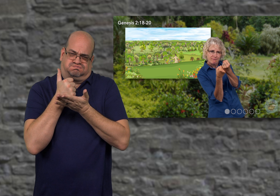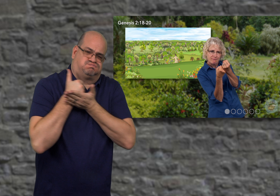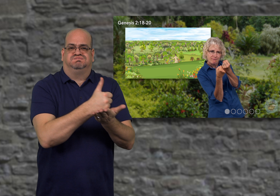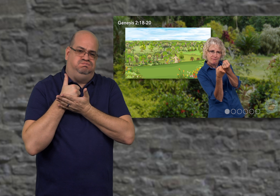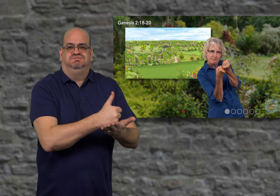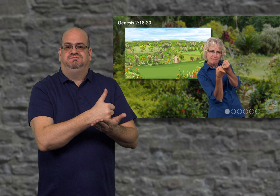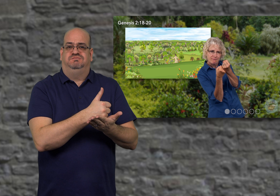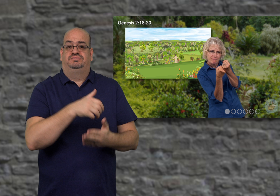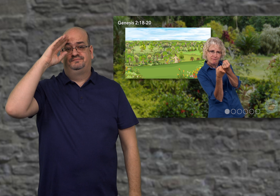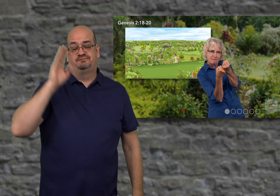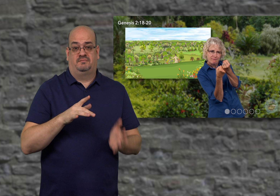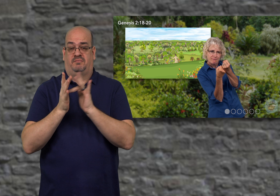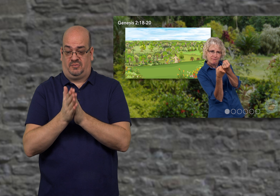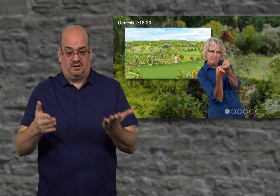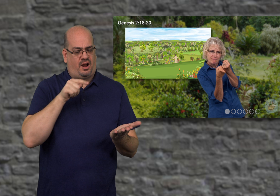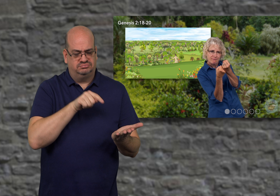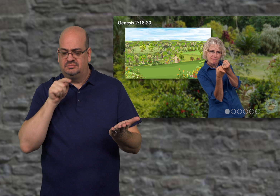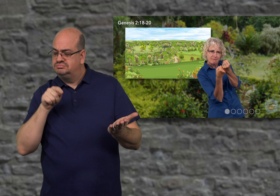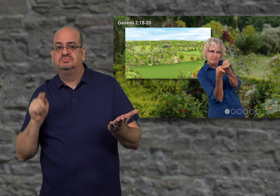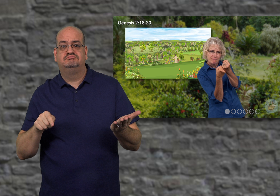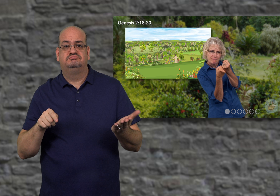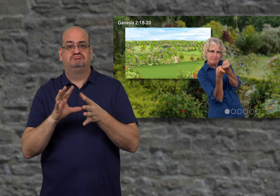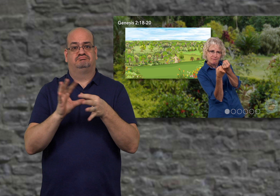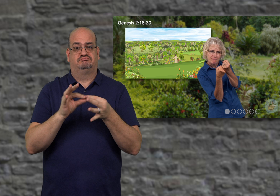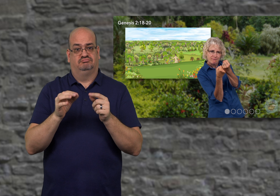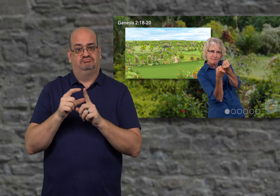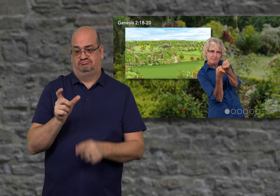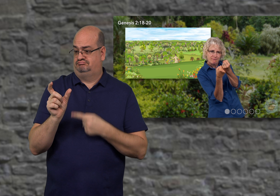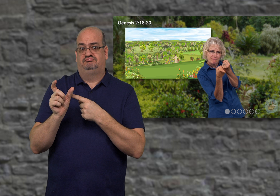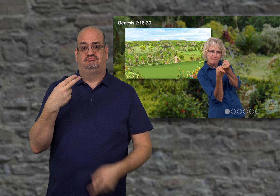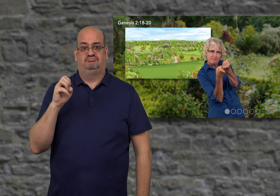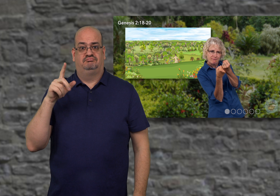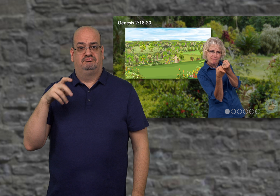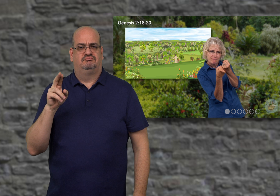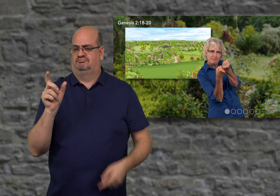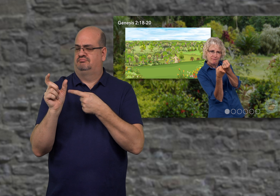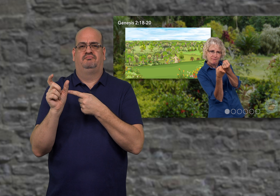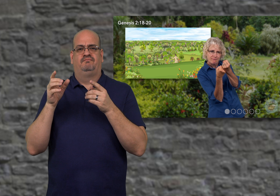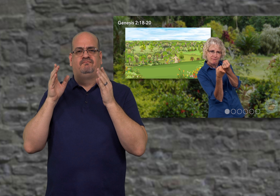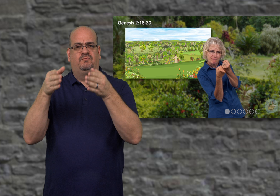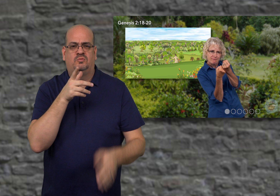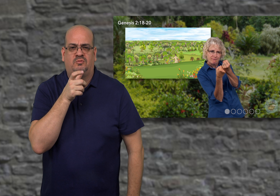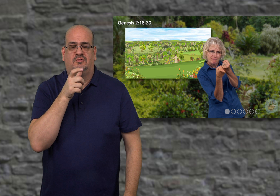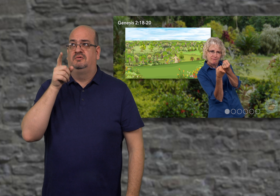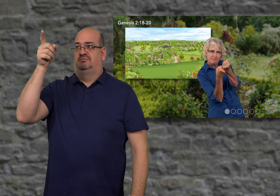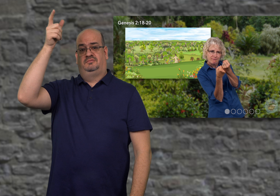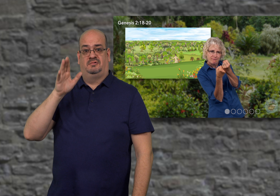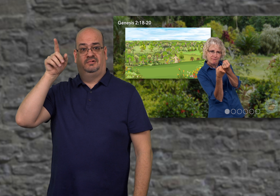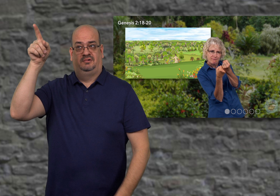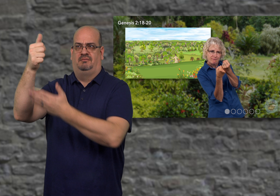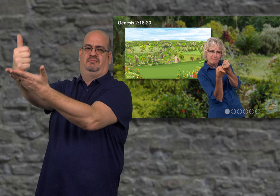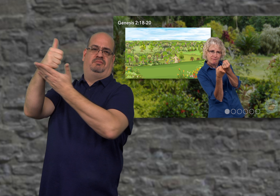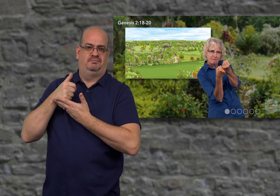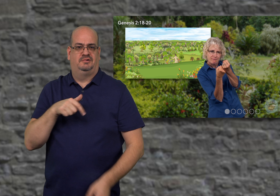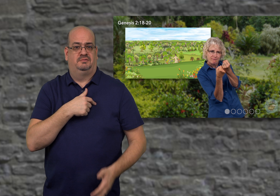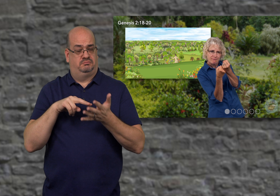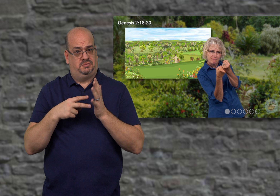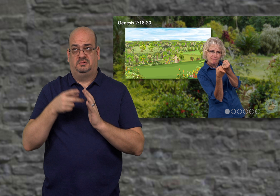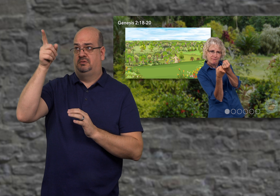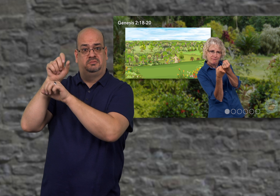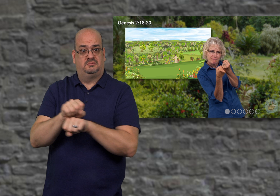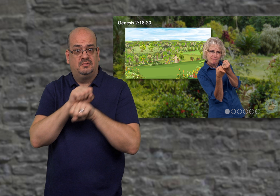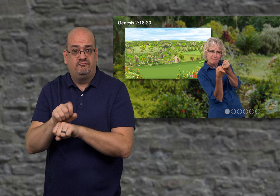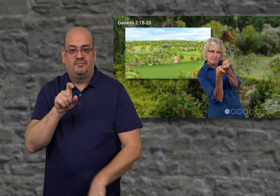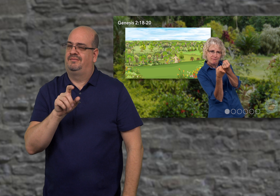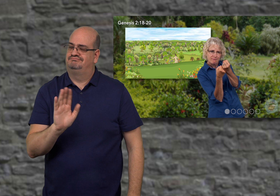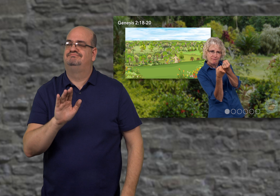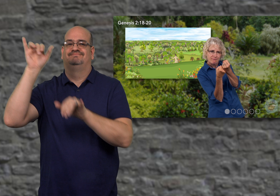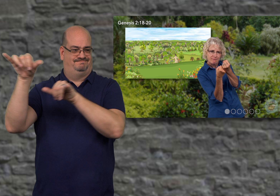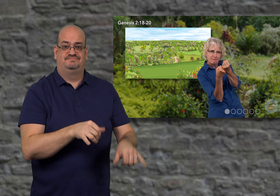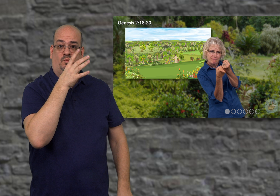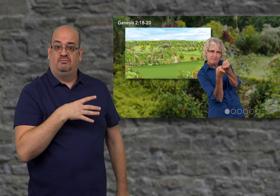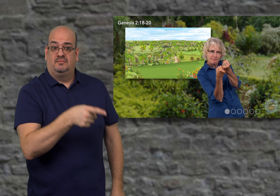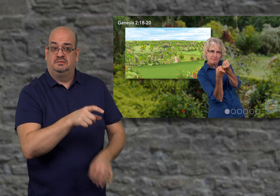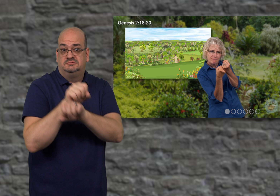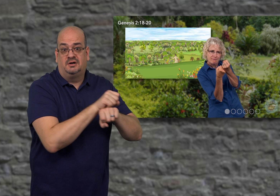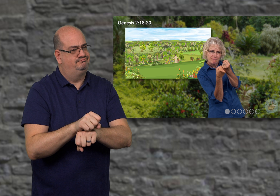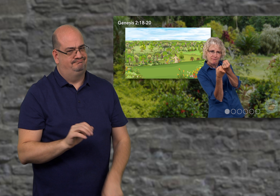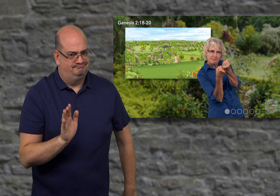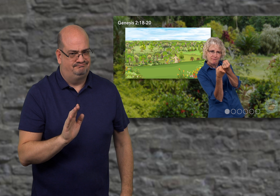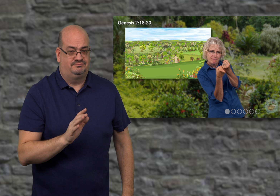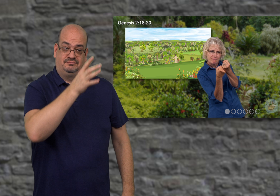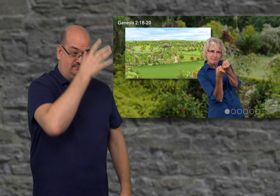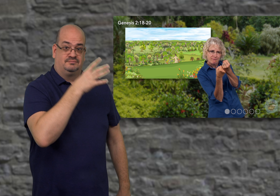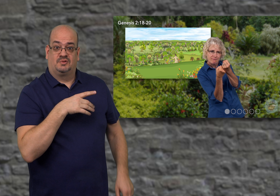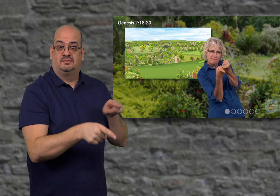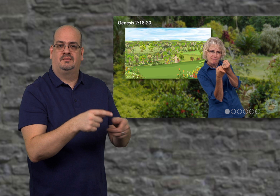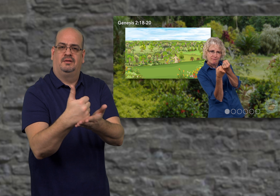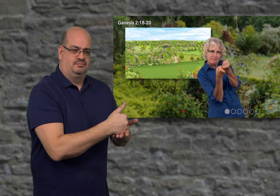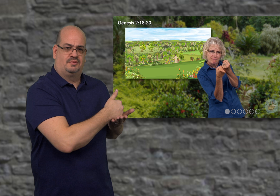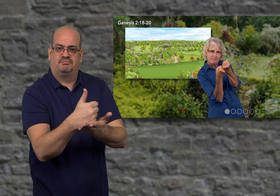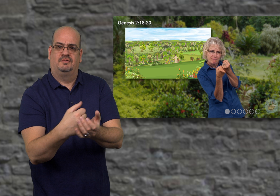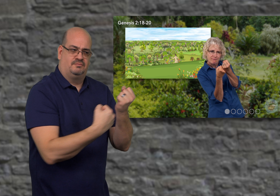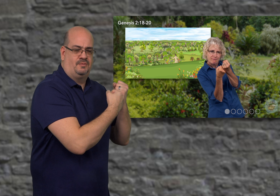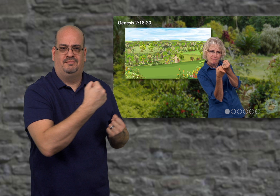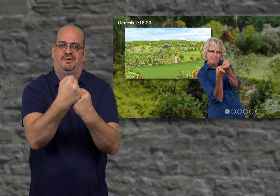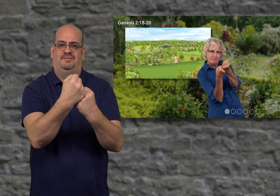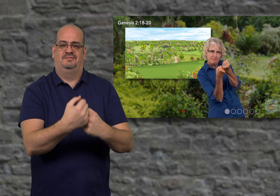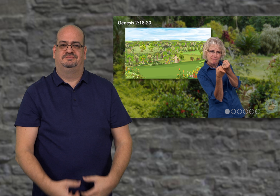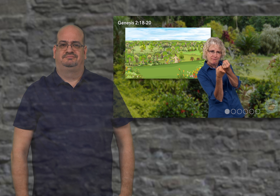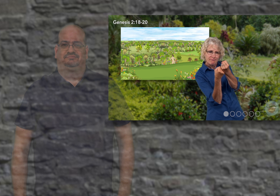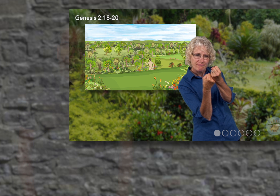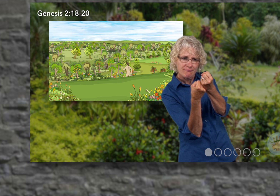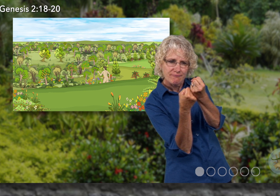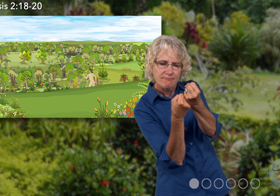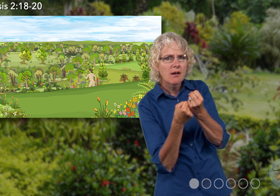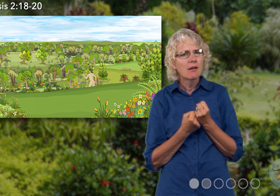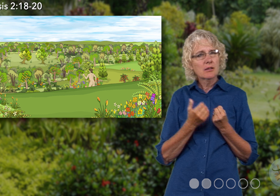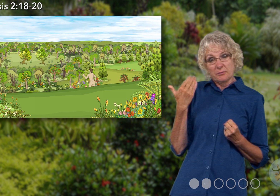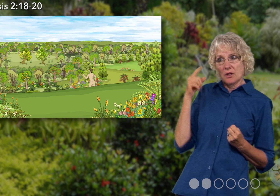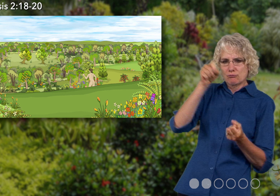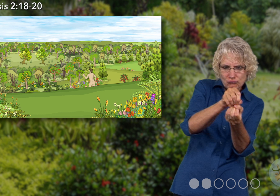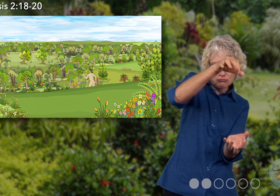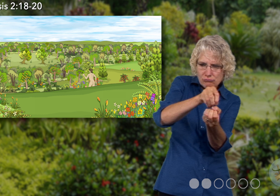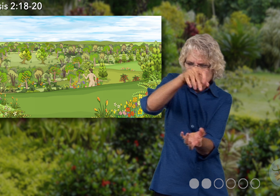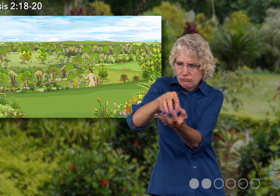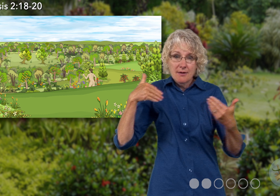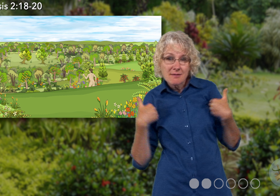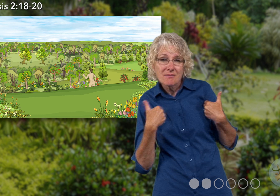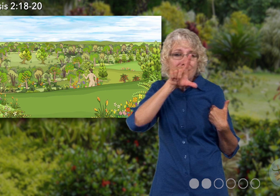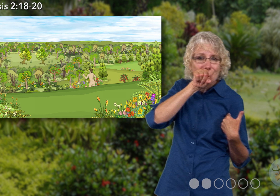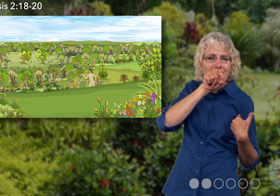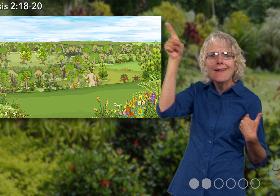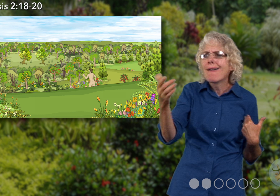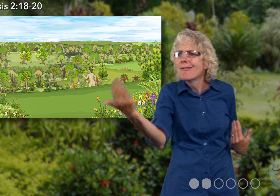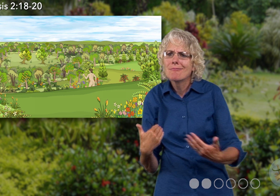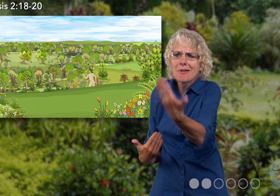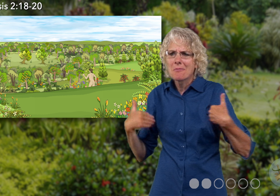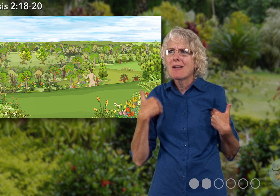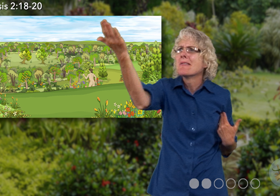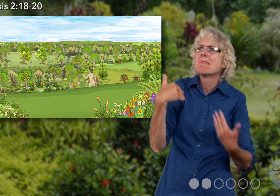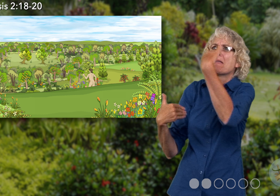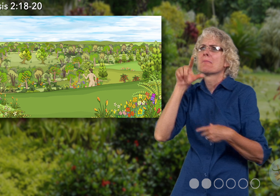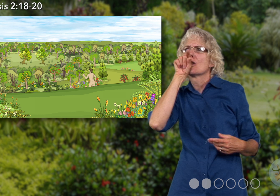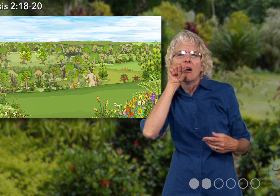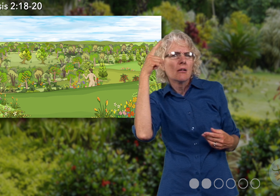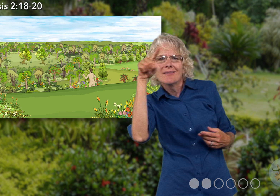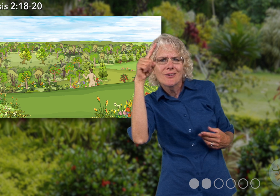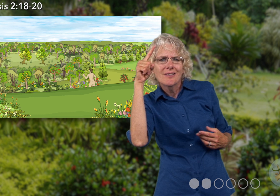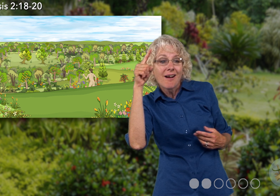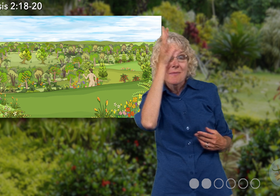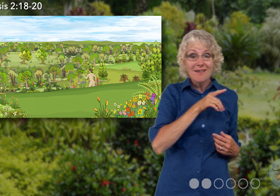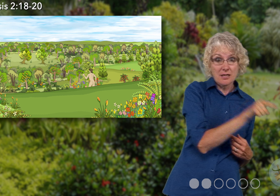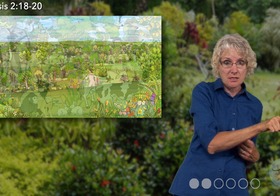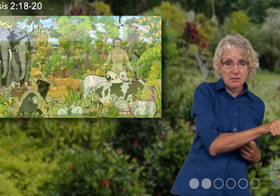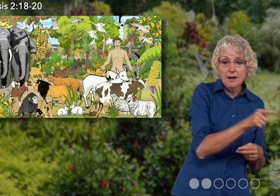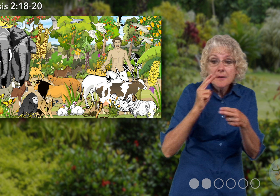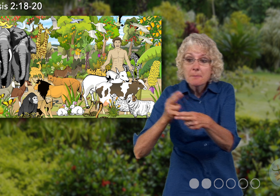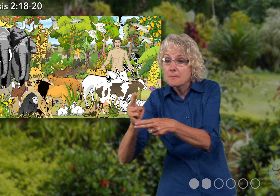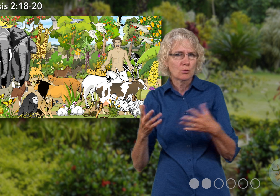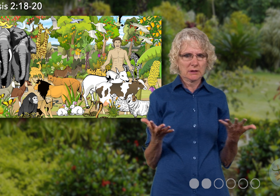I will make for him a suitable helper.”